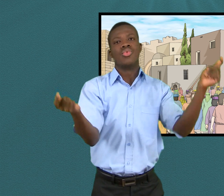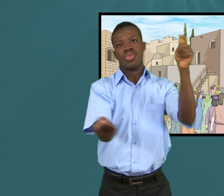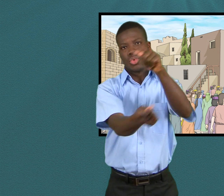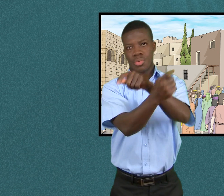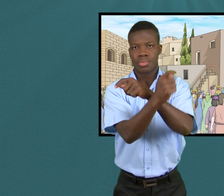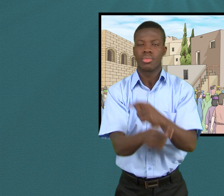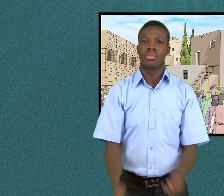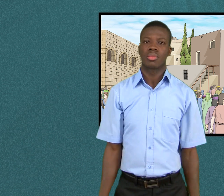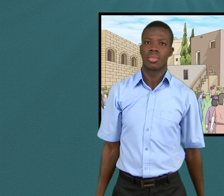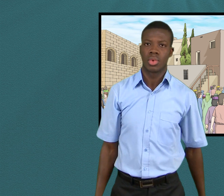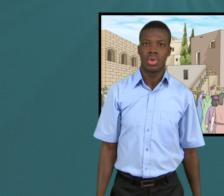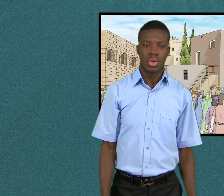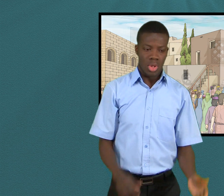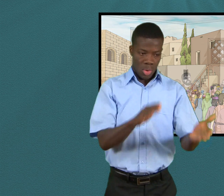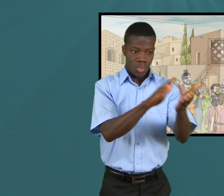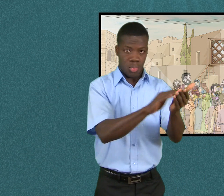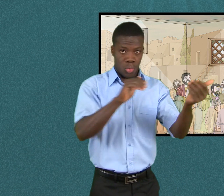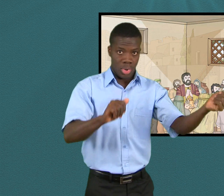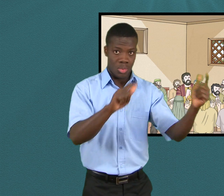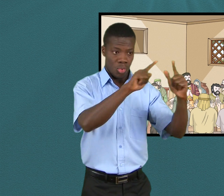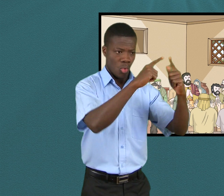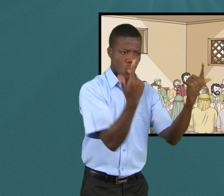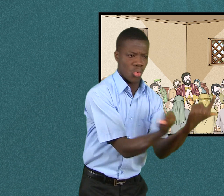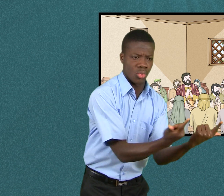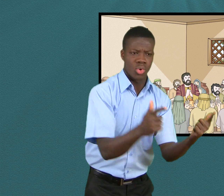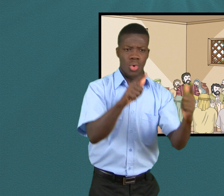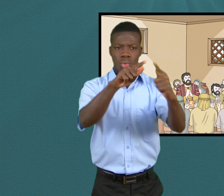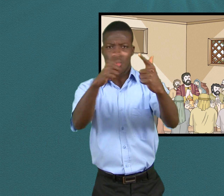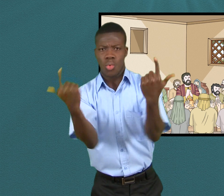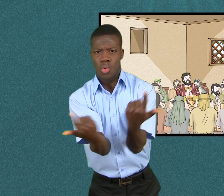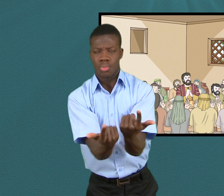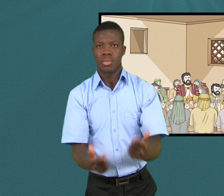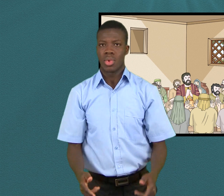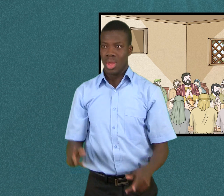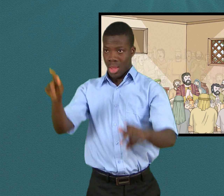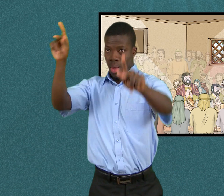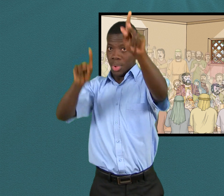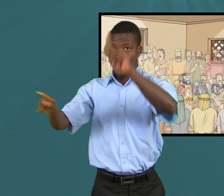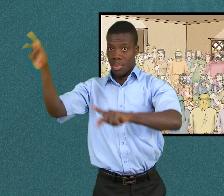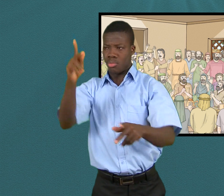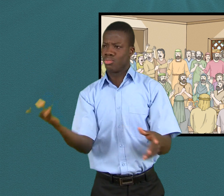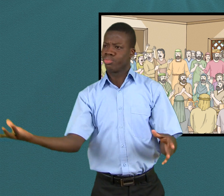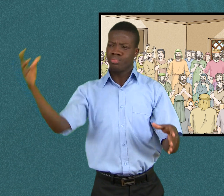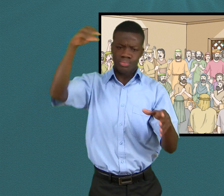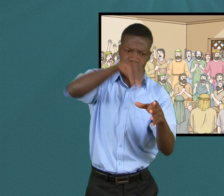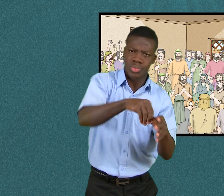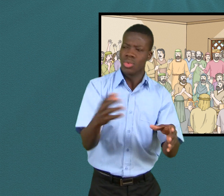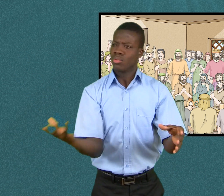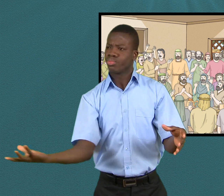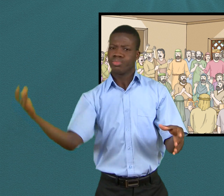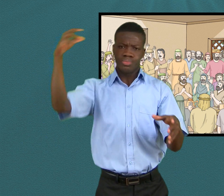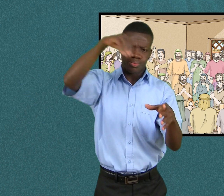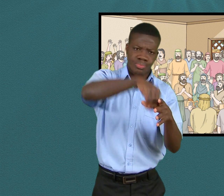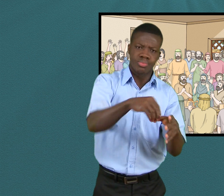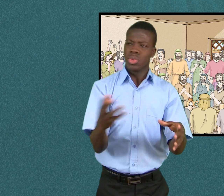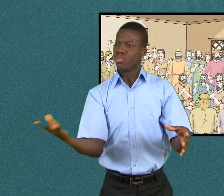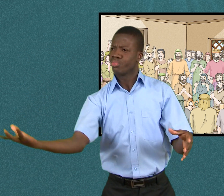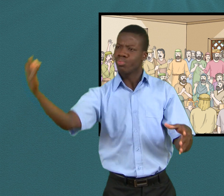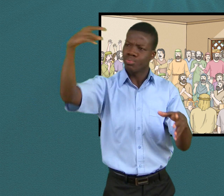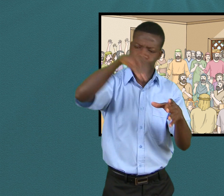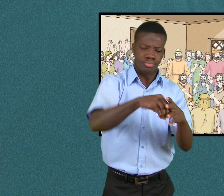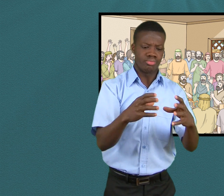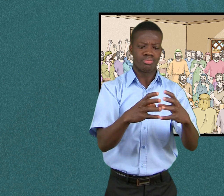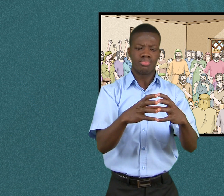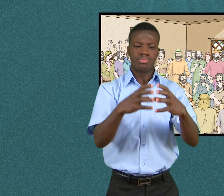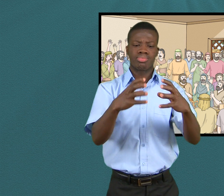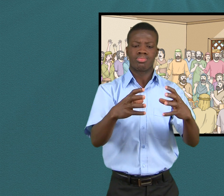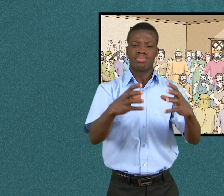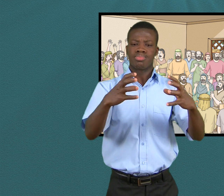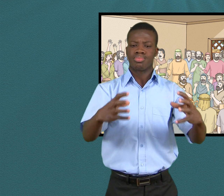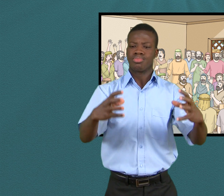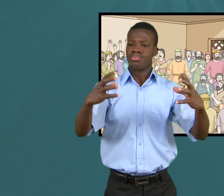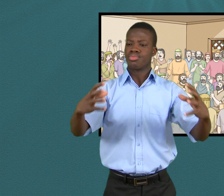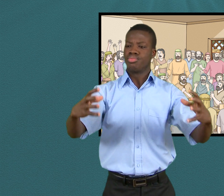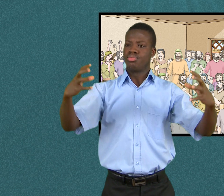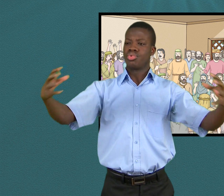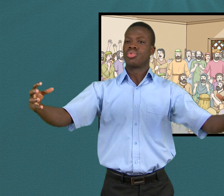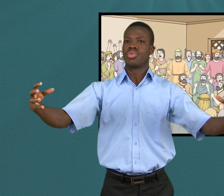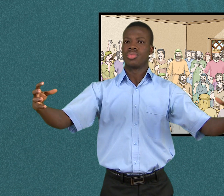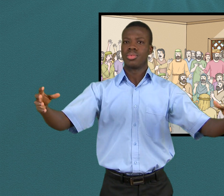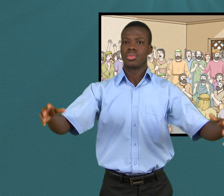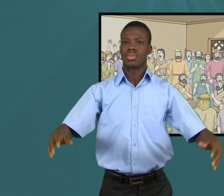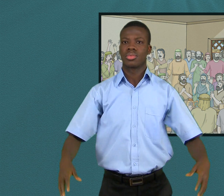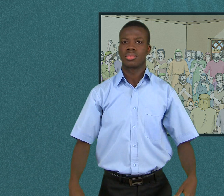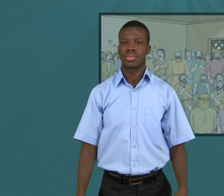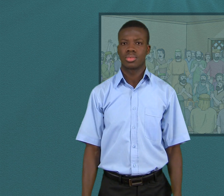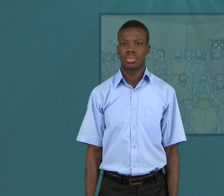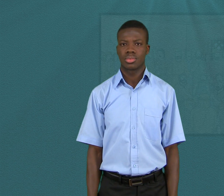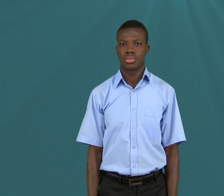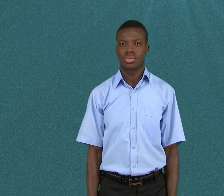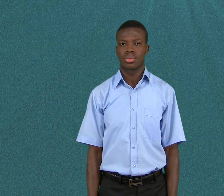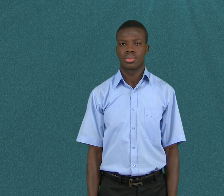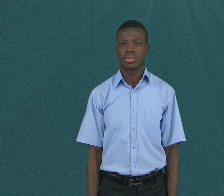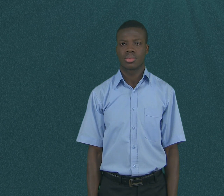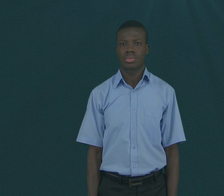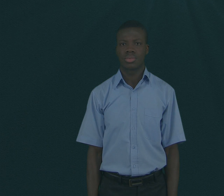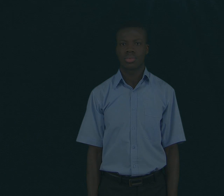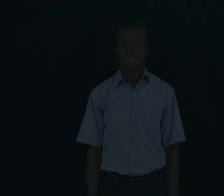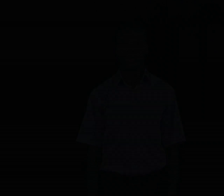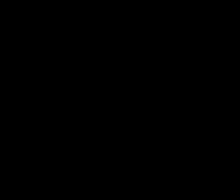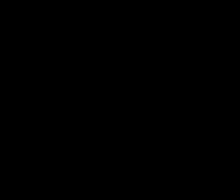And the Lord added to their number daily those who were being saved.